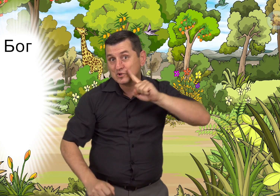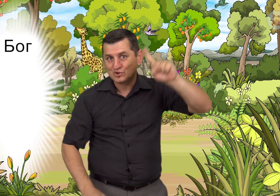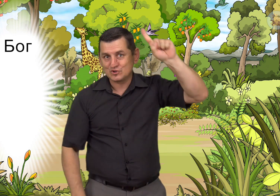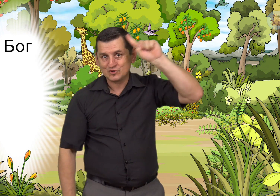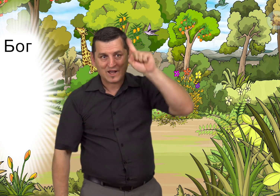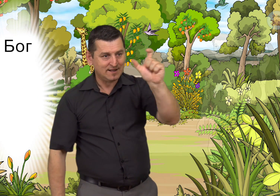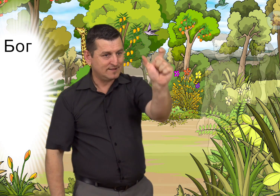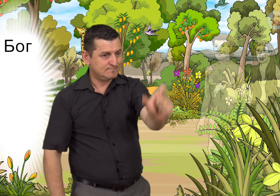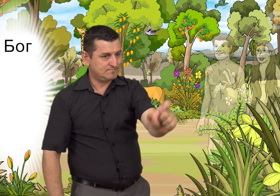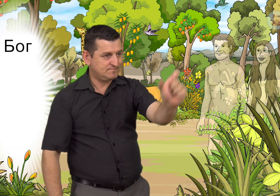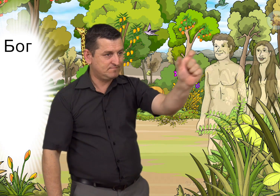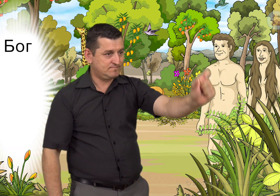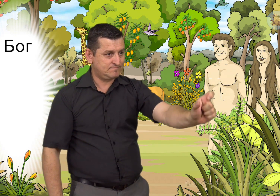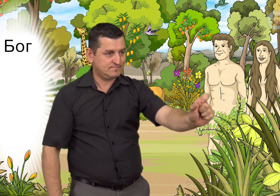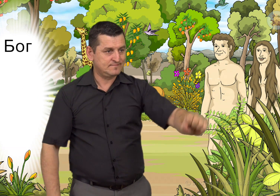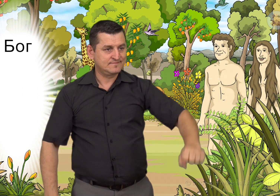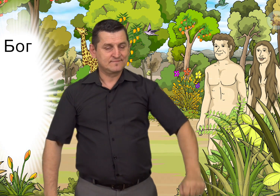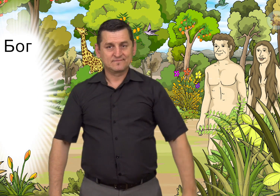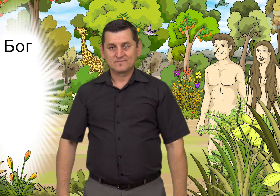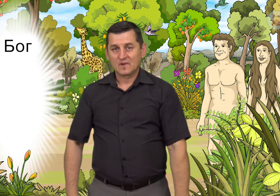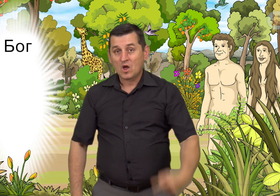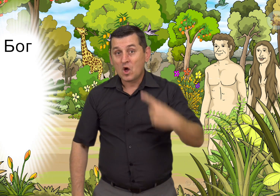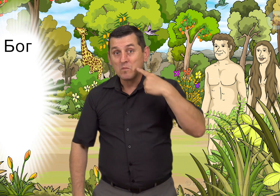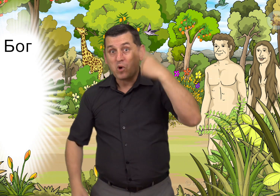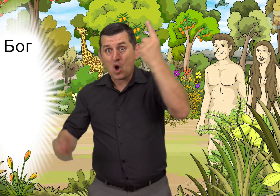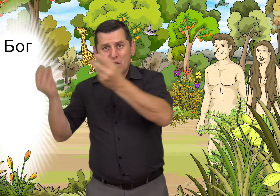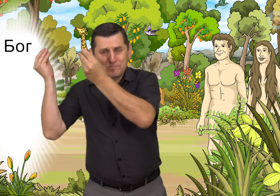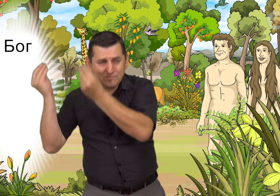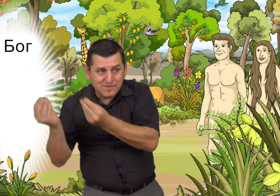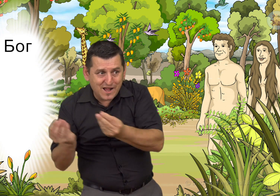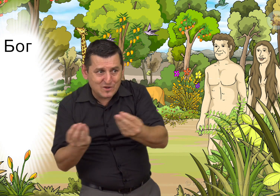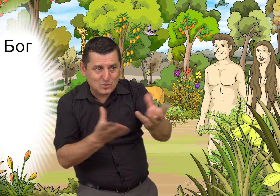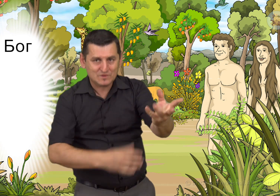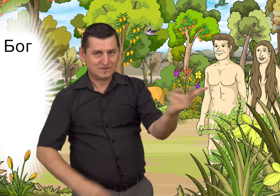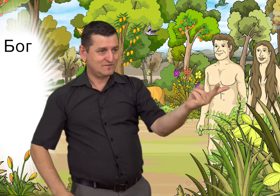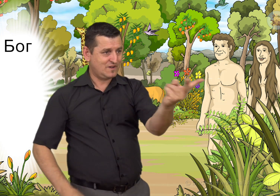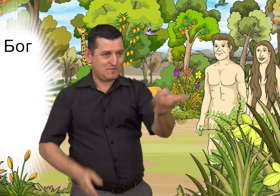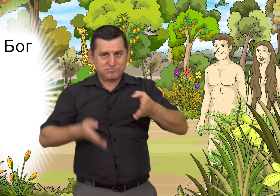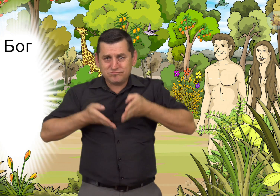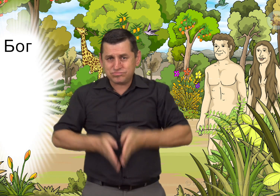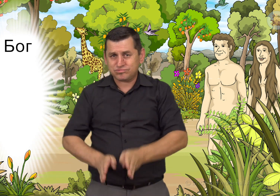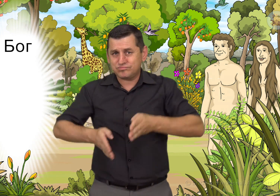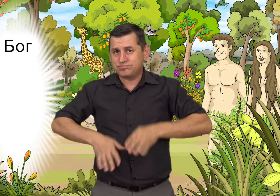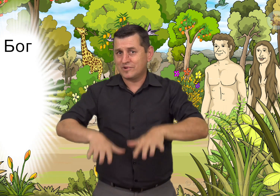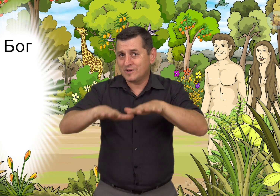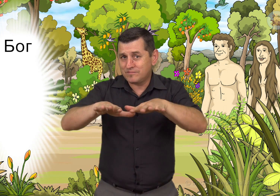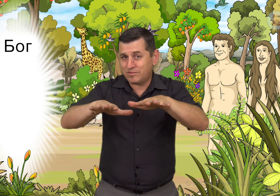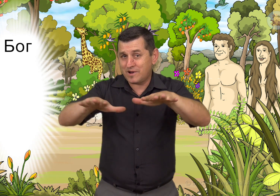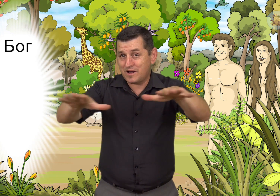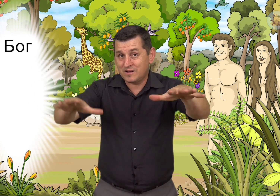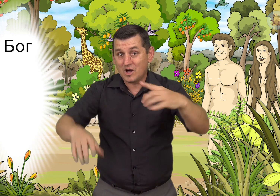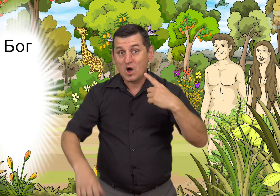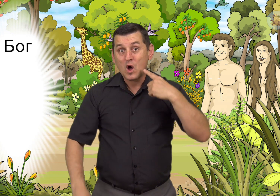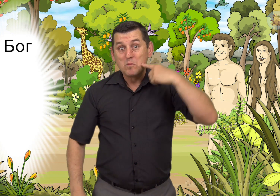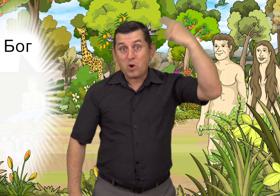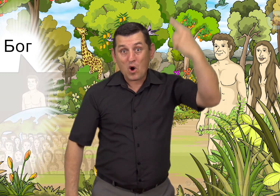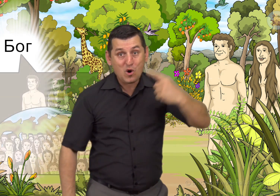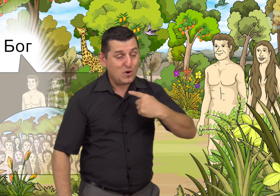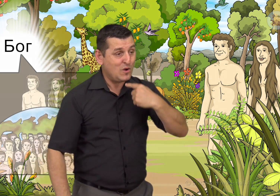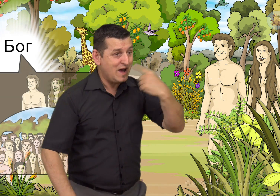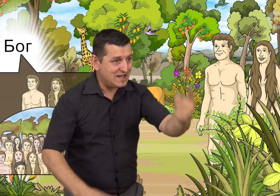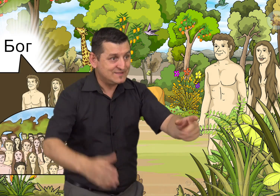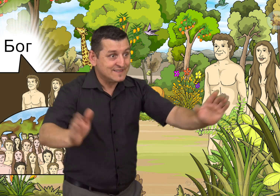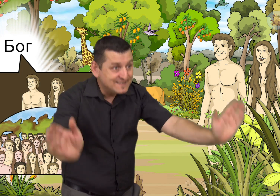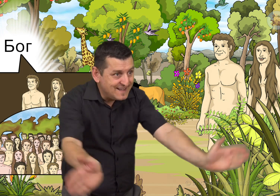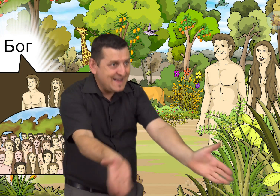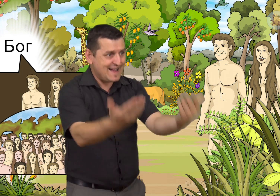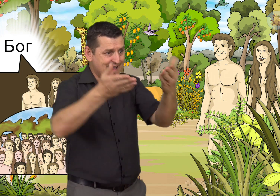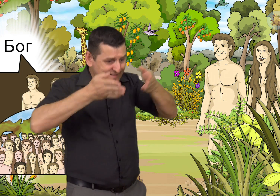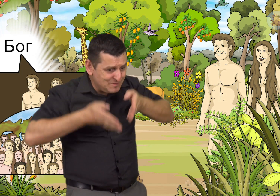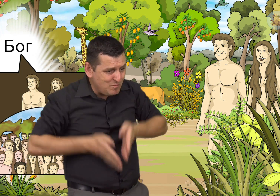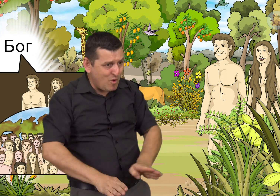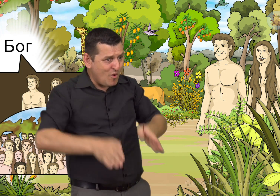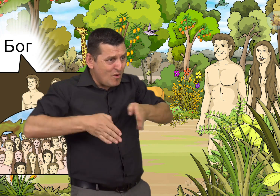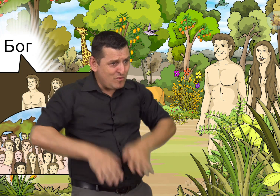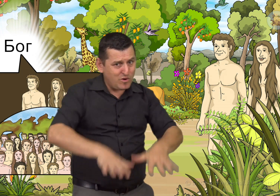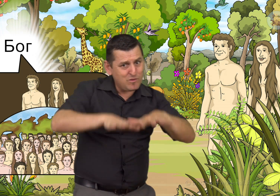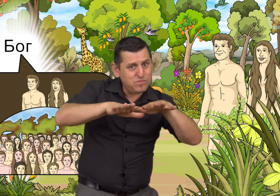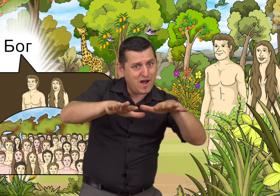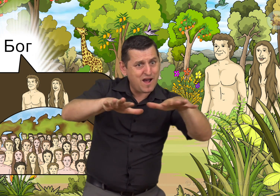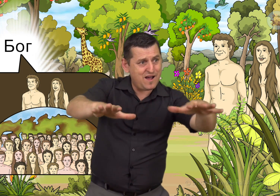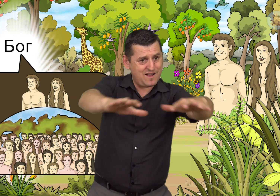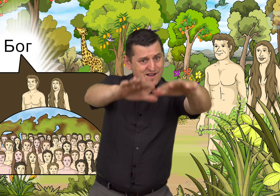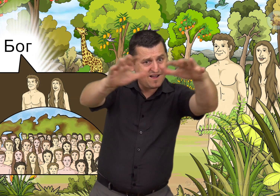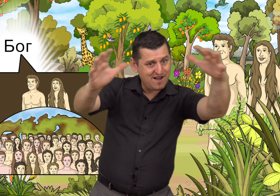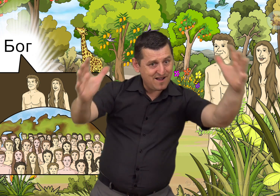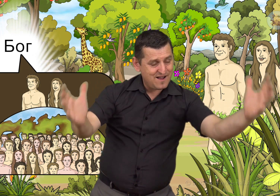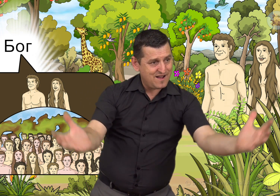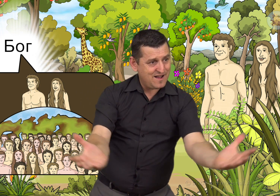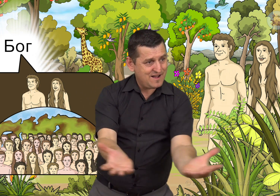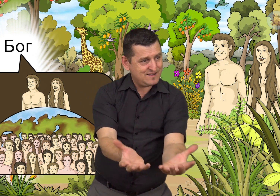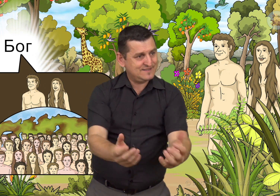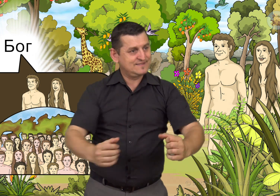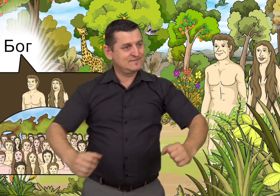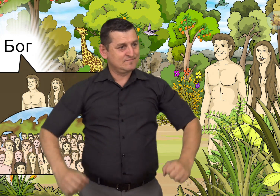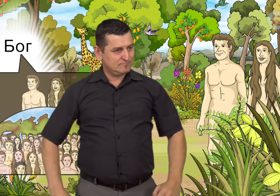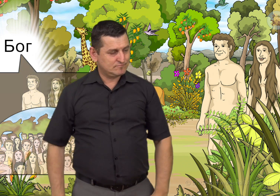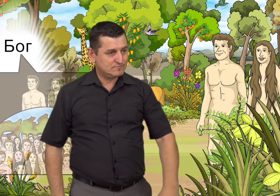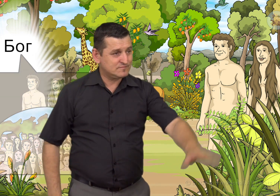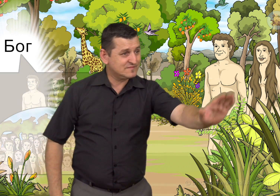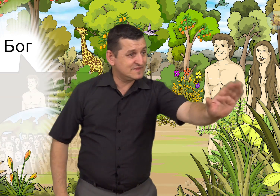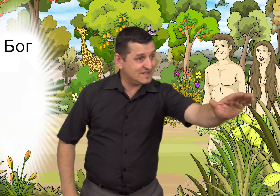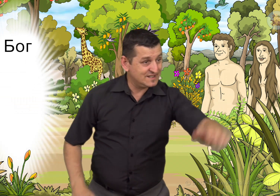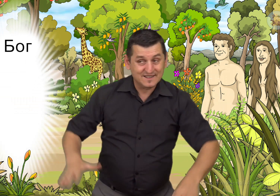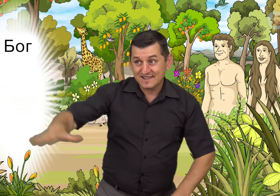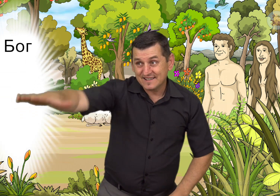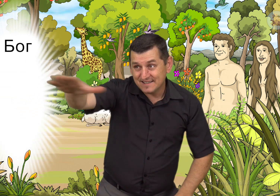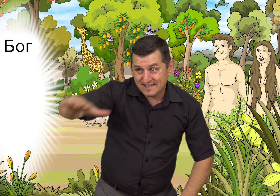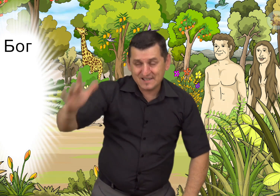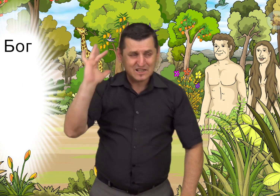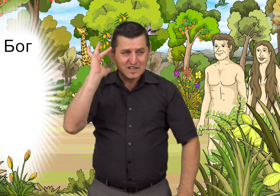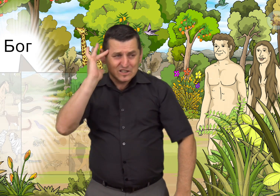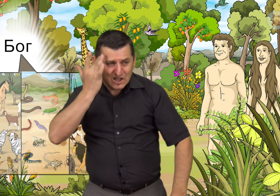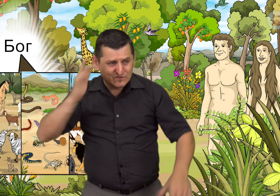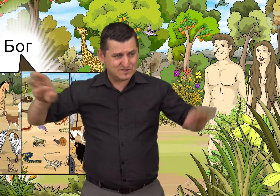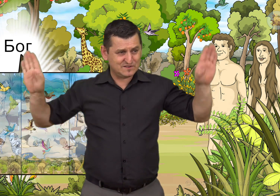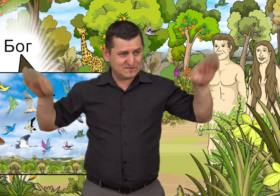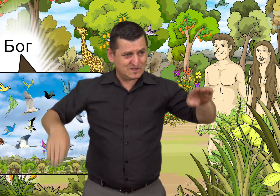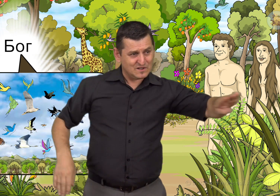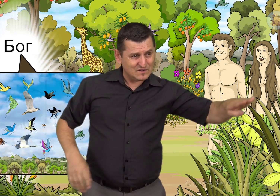So God created man in His own image; in the image of God He created him; male and female He created them. God blessed them and said to them, “Be fruitful and multiply, and fill the earth and subdue it;